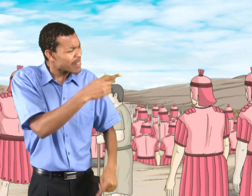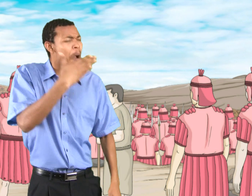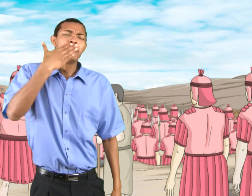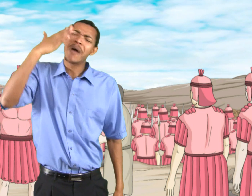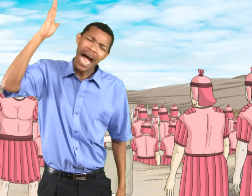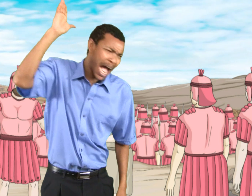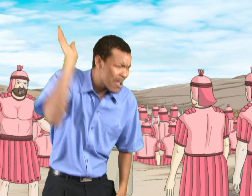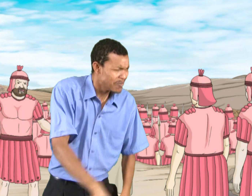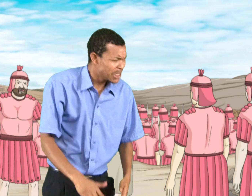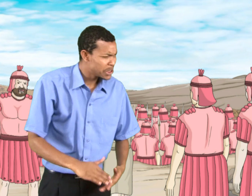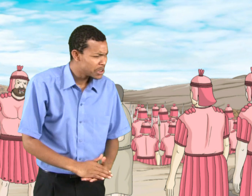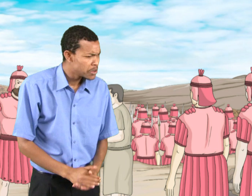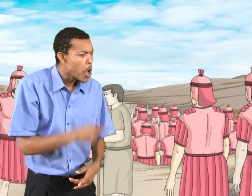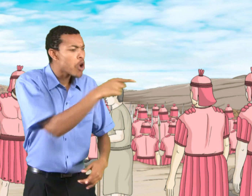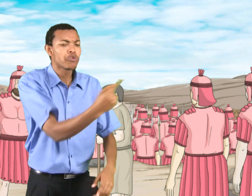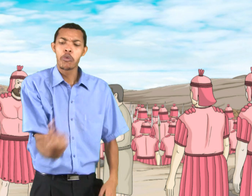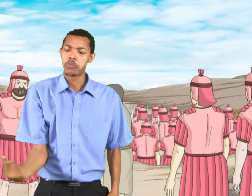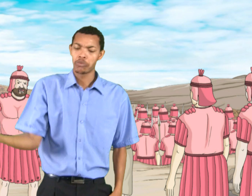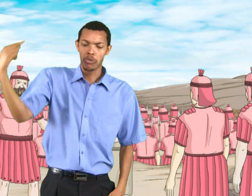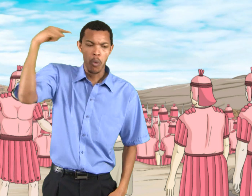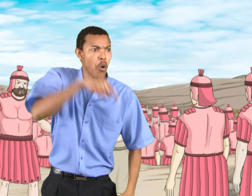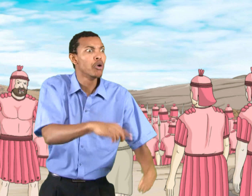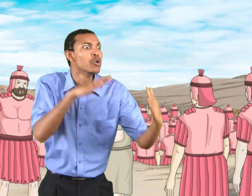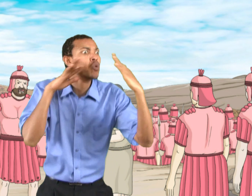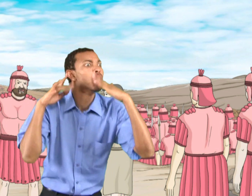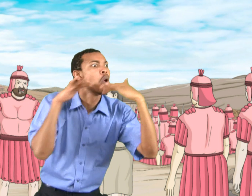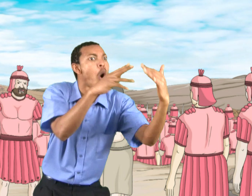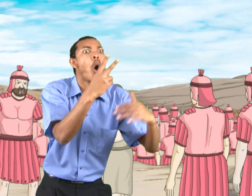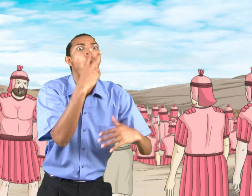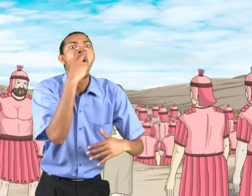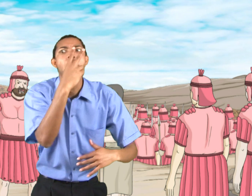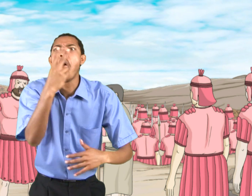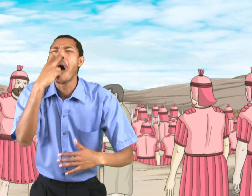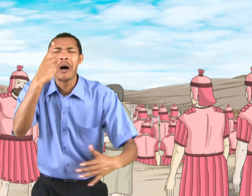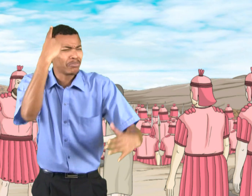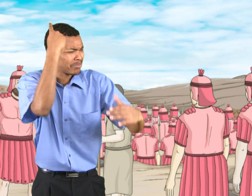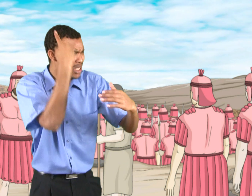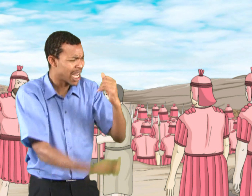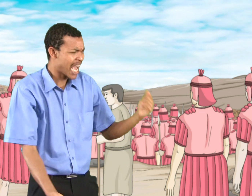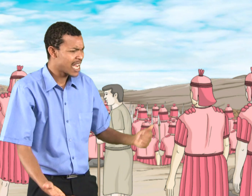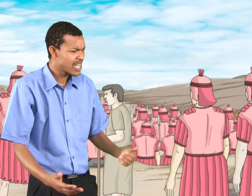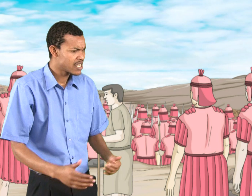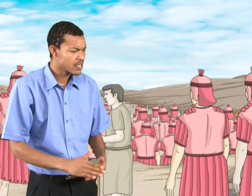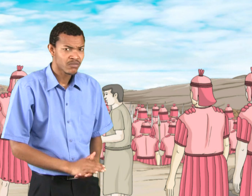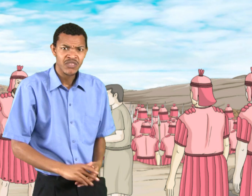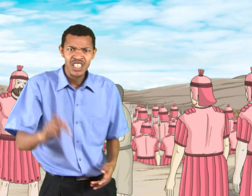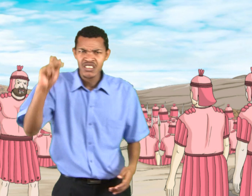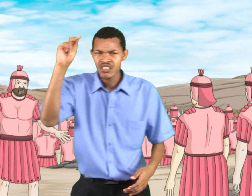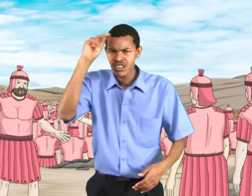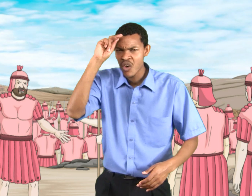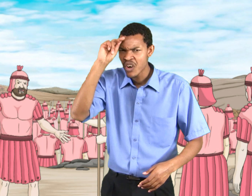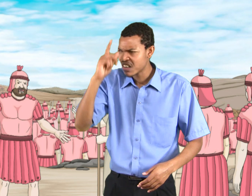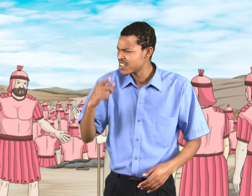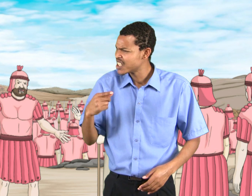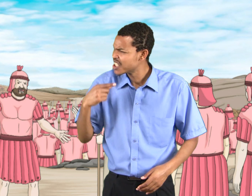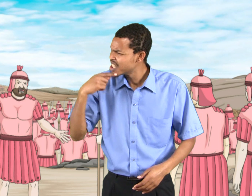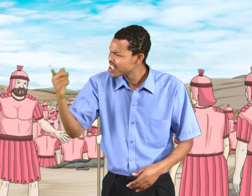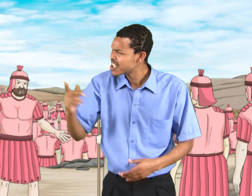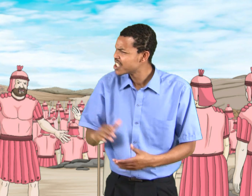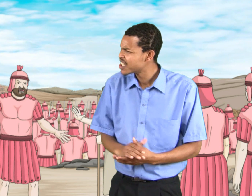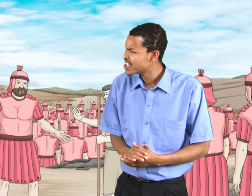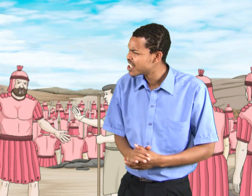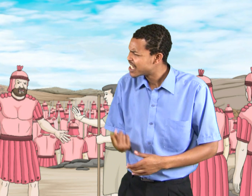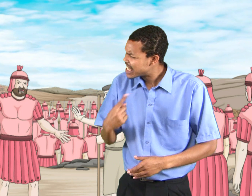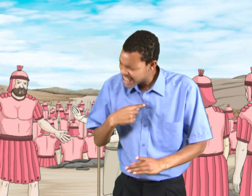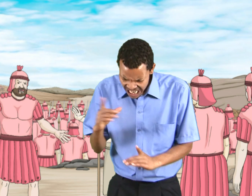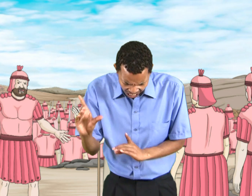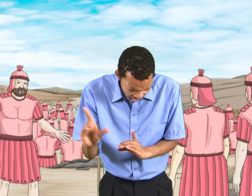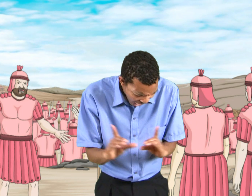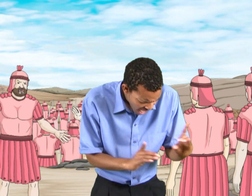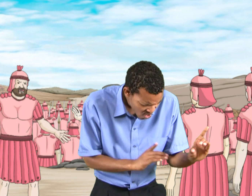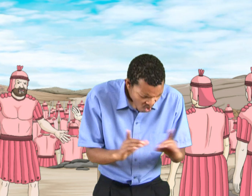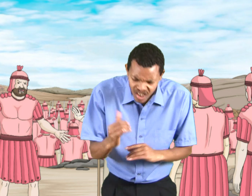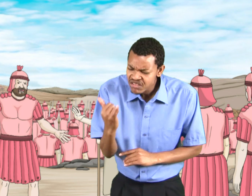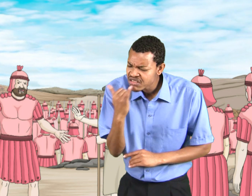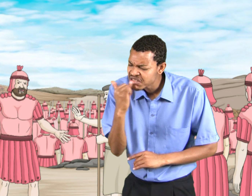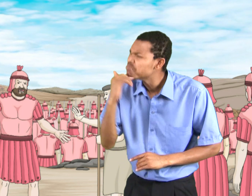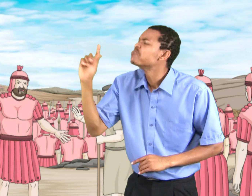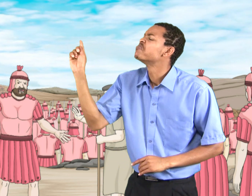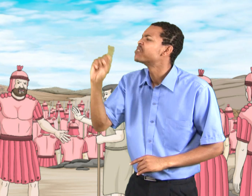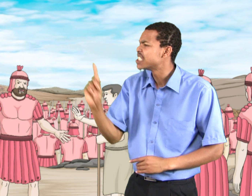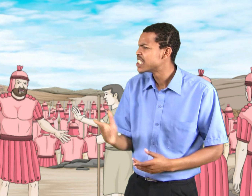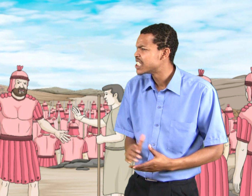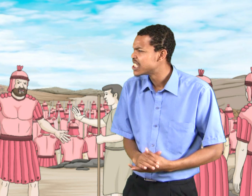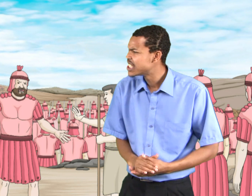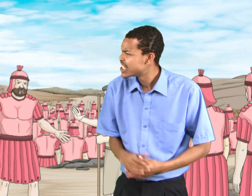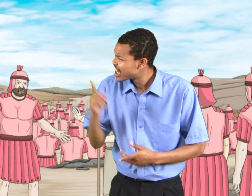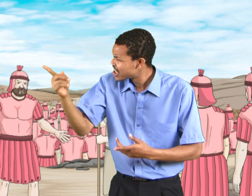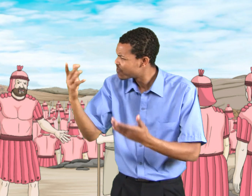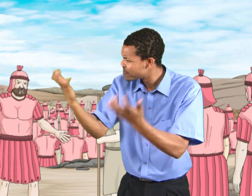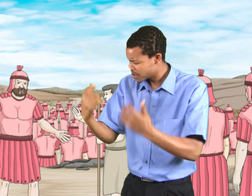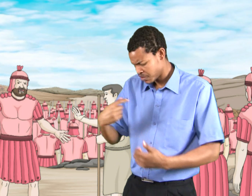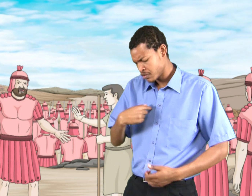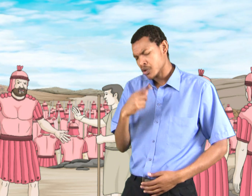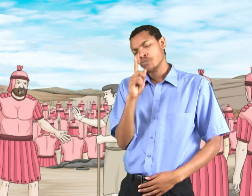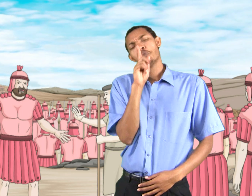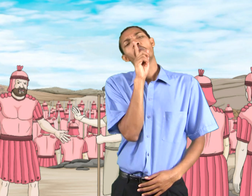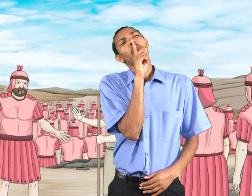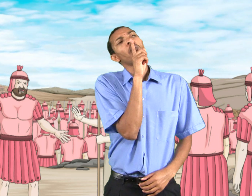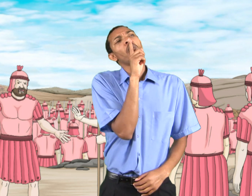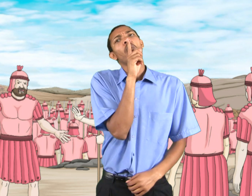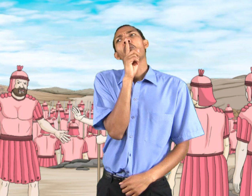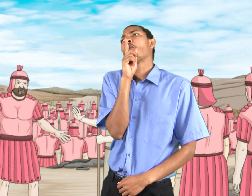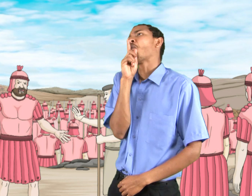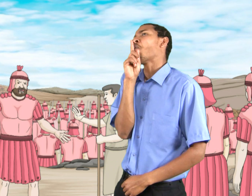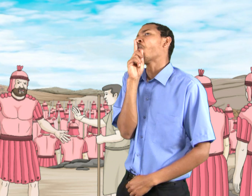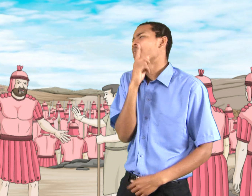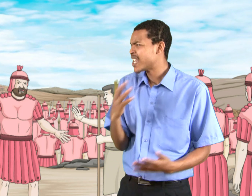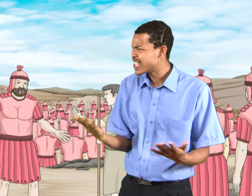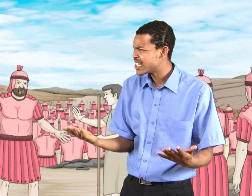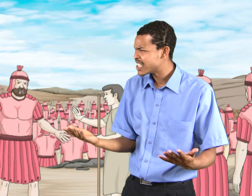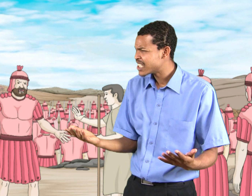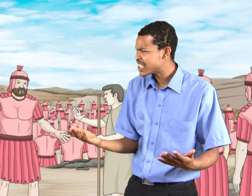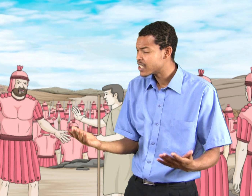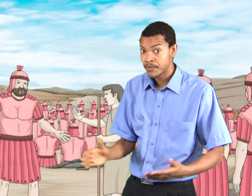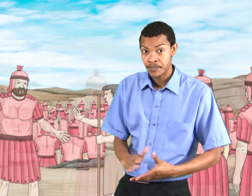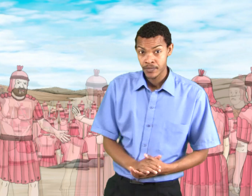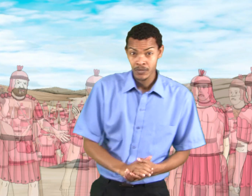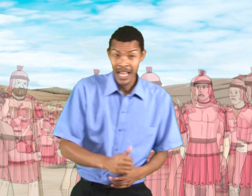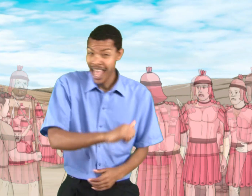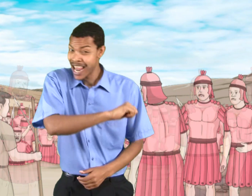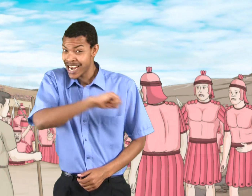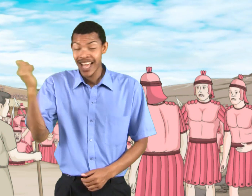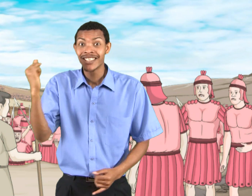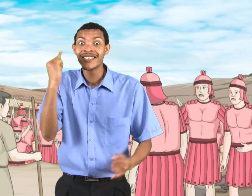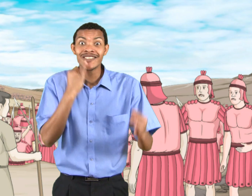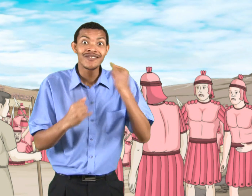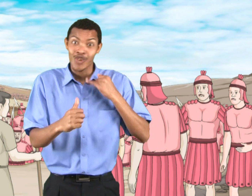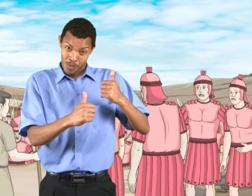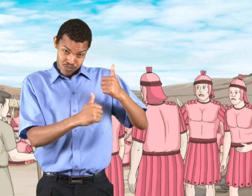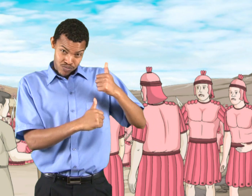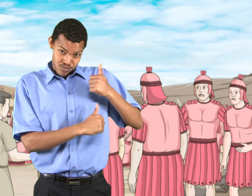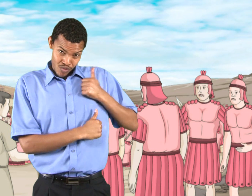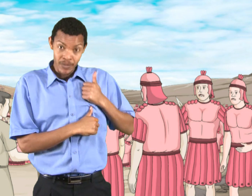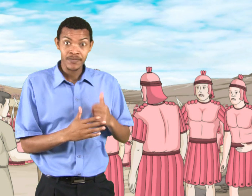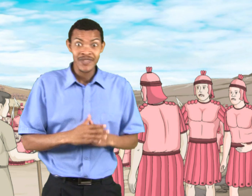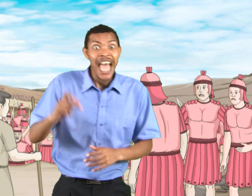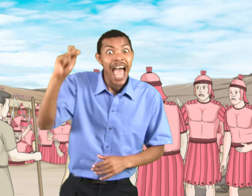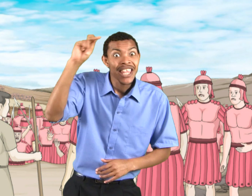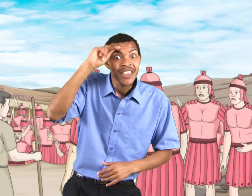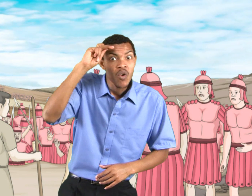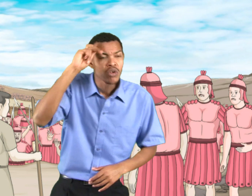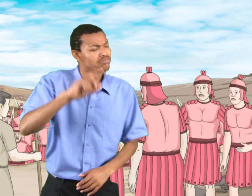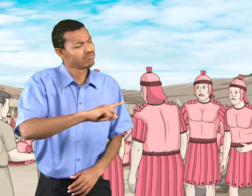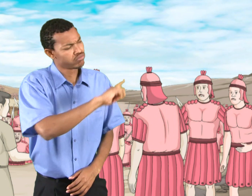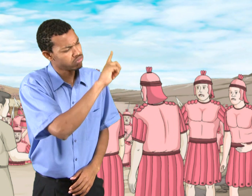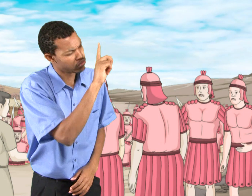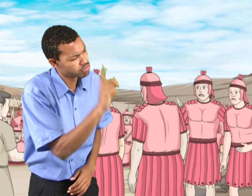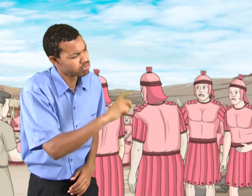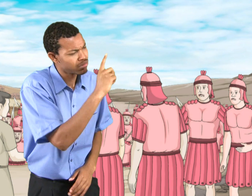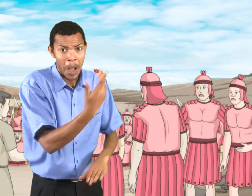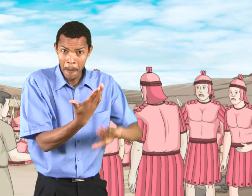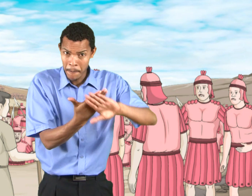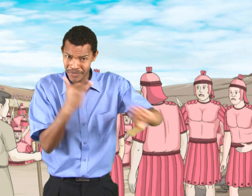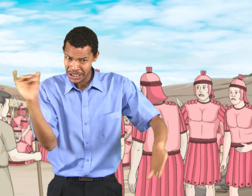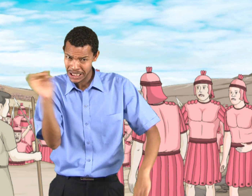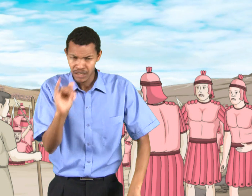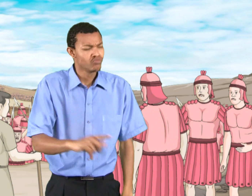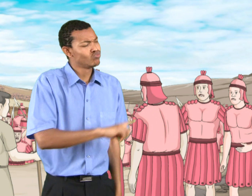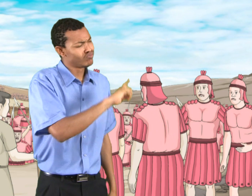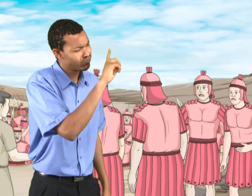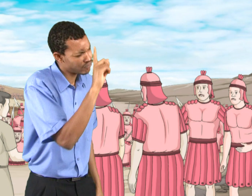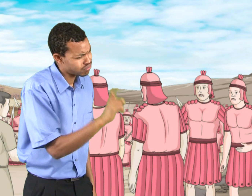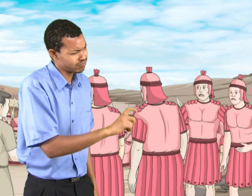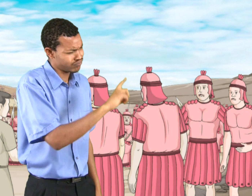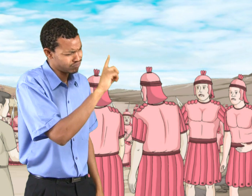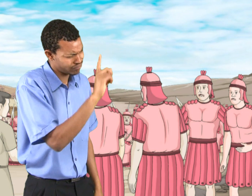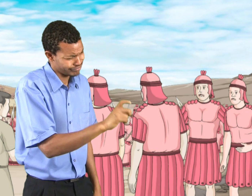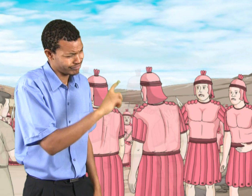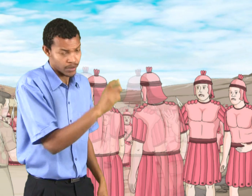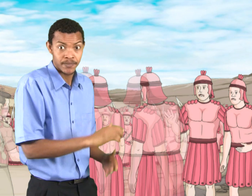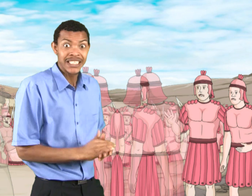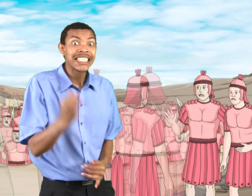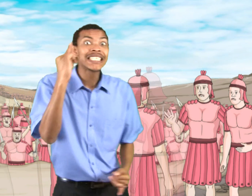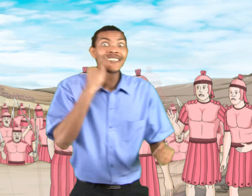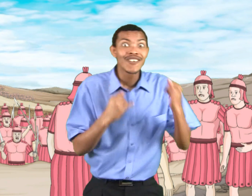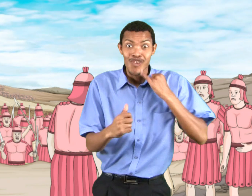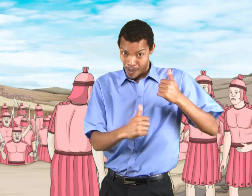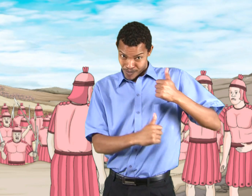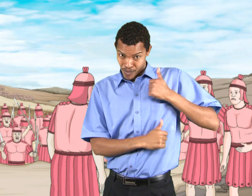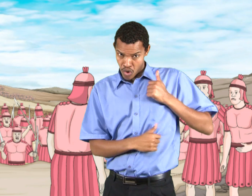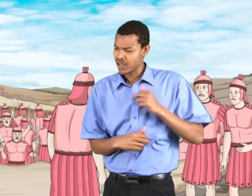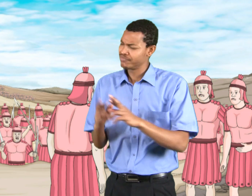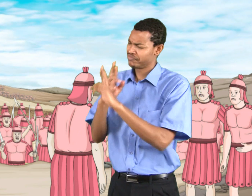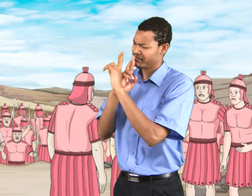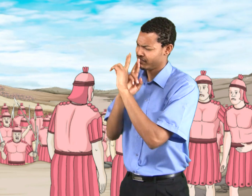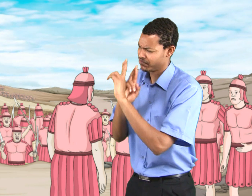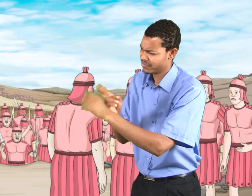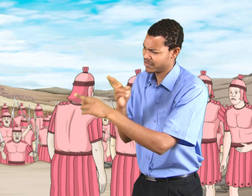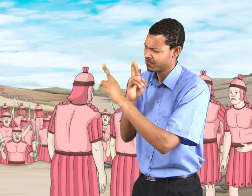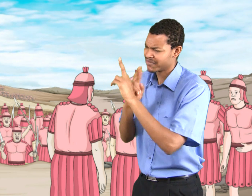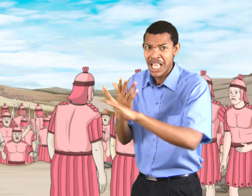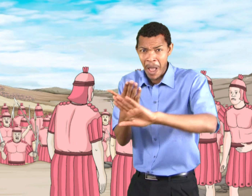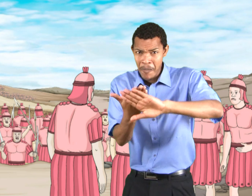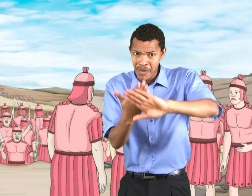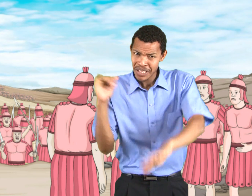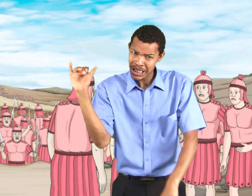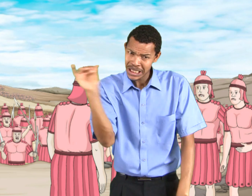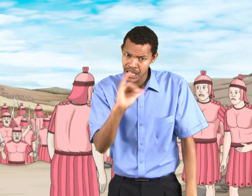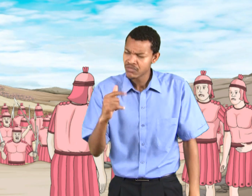“And with whom did you leave those few sheep in the wilderness? I know your pride and wickedness of heart—you have come down to see the battle!” “What have I done now?”